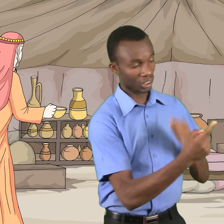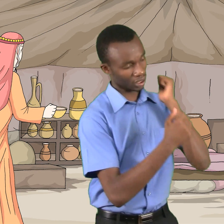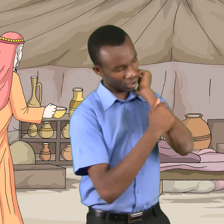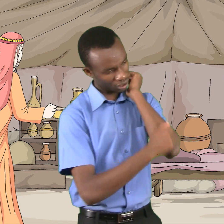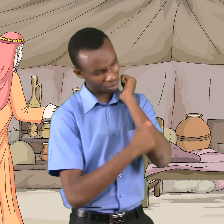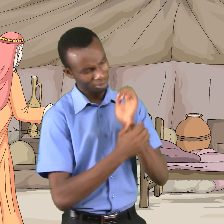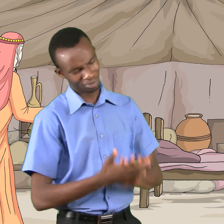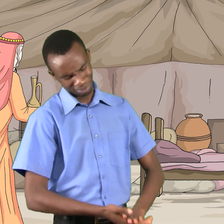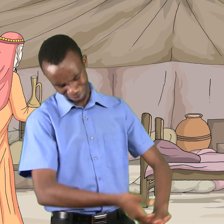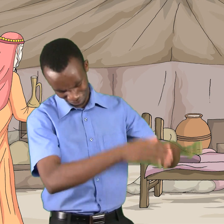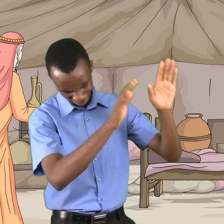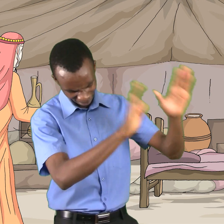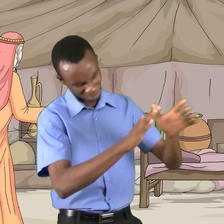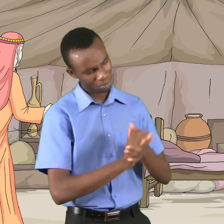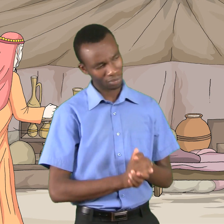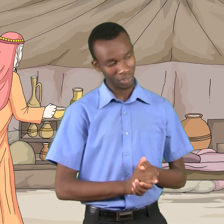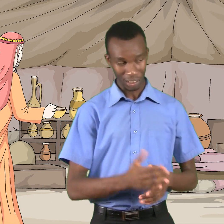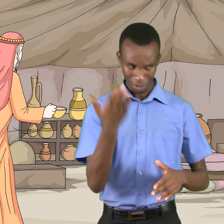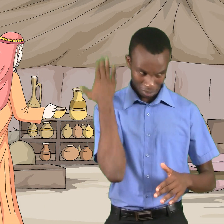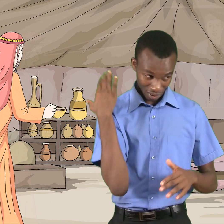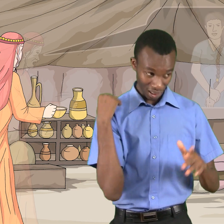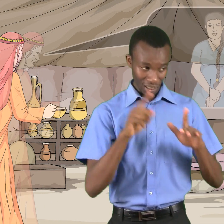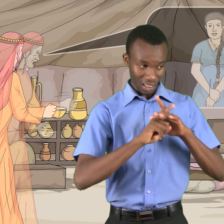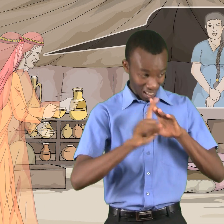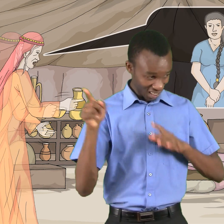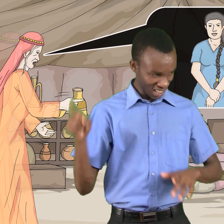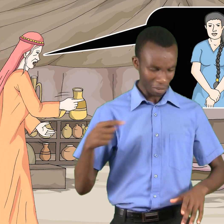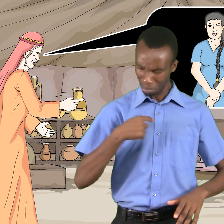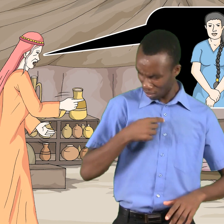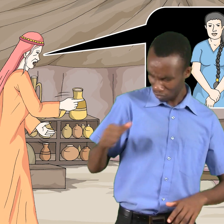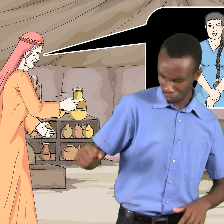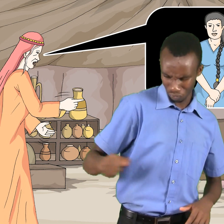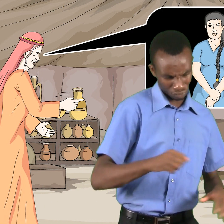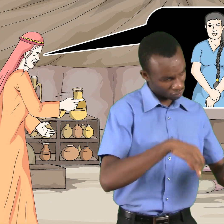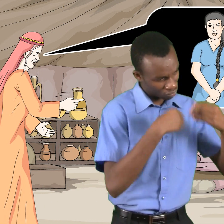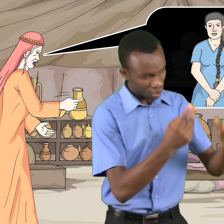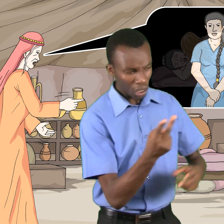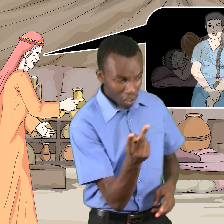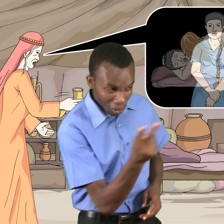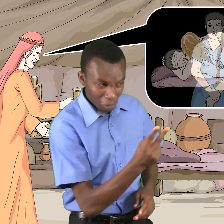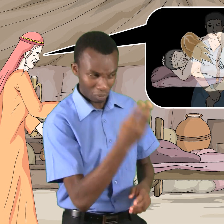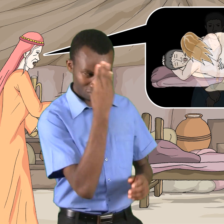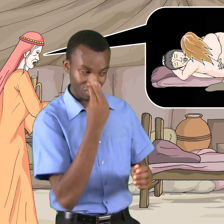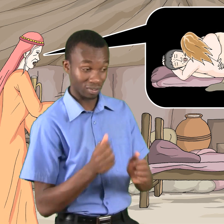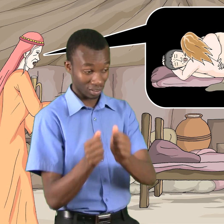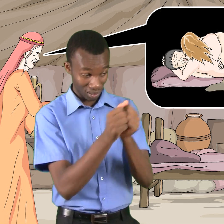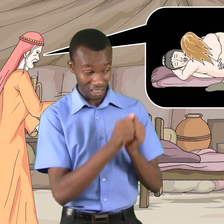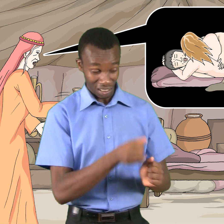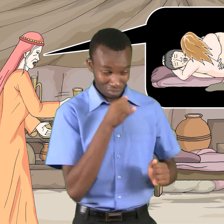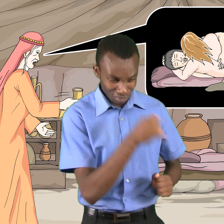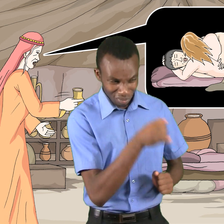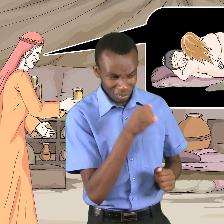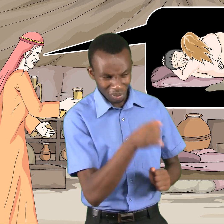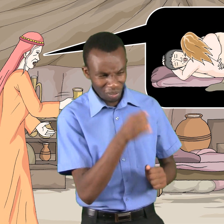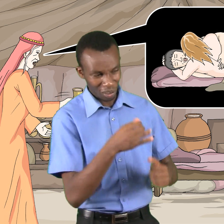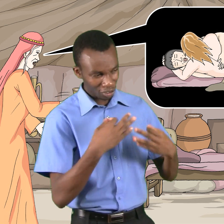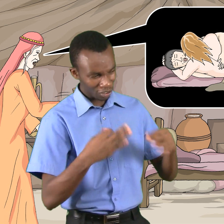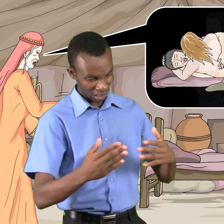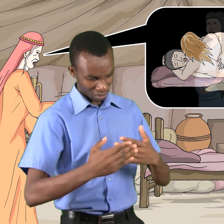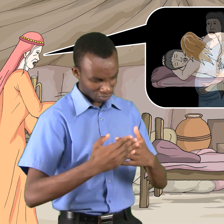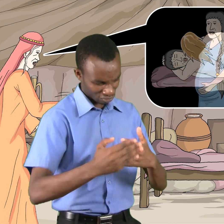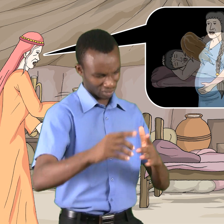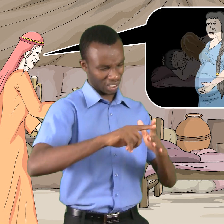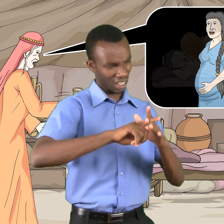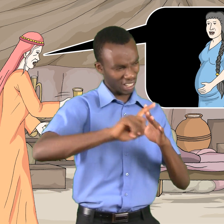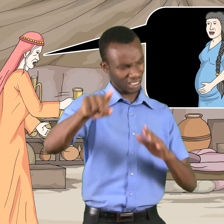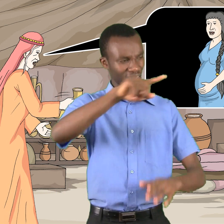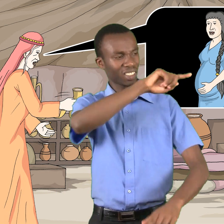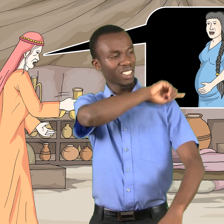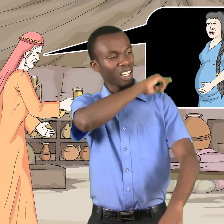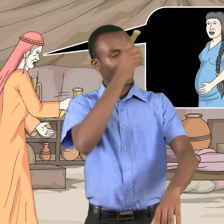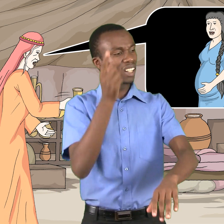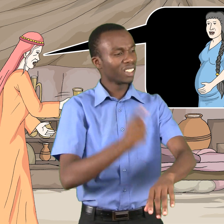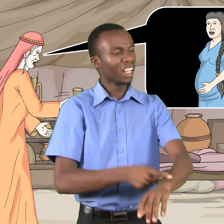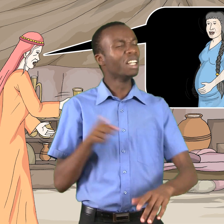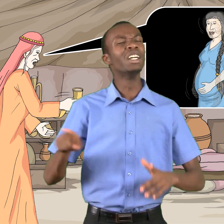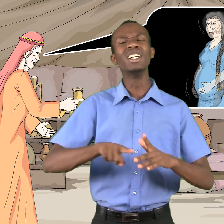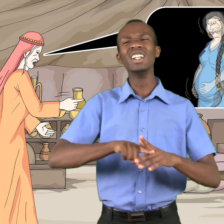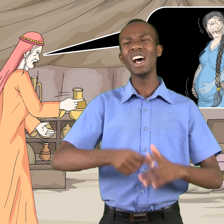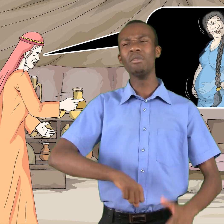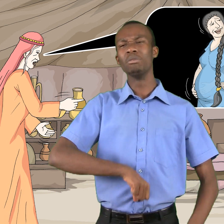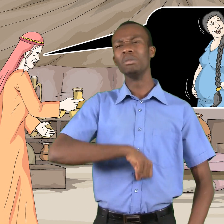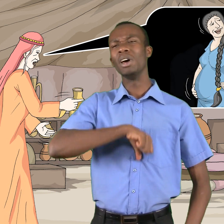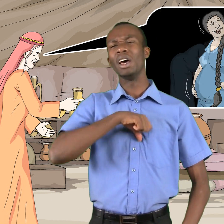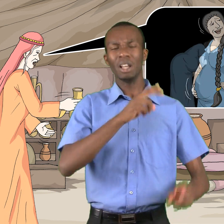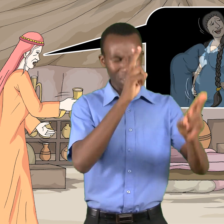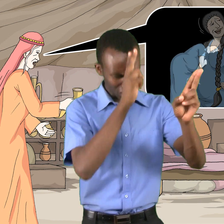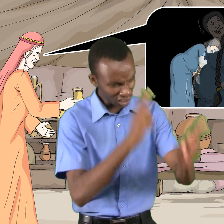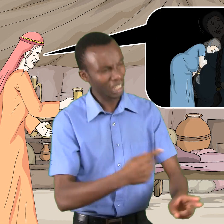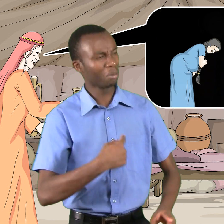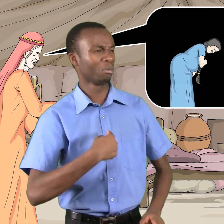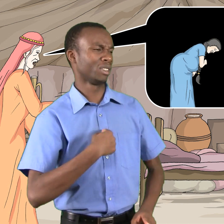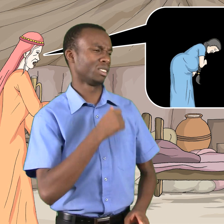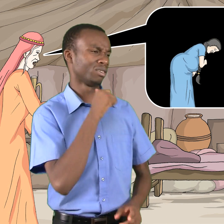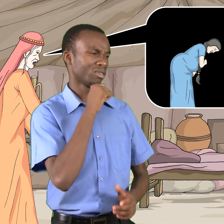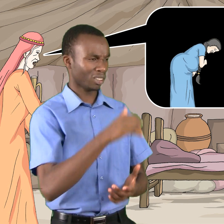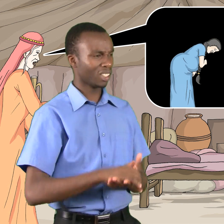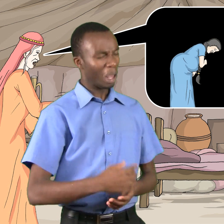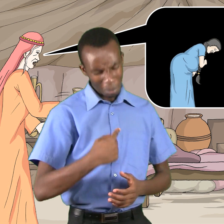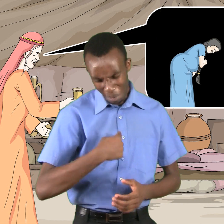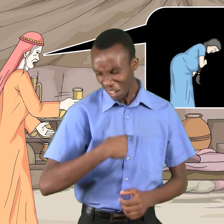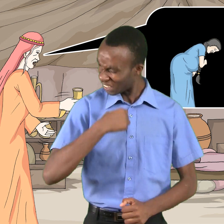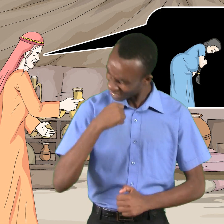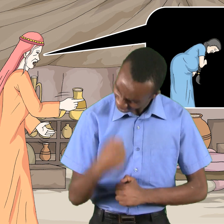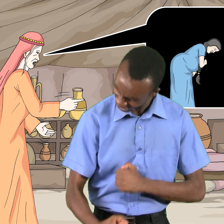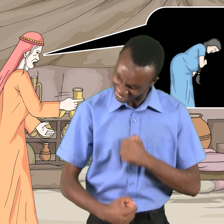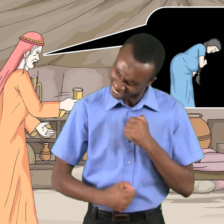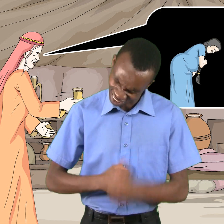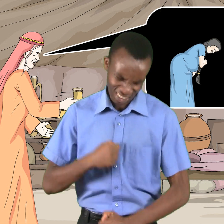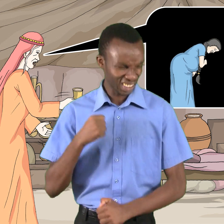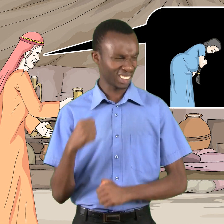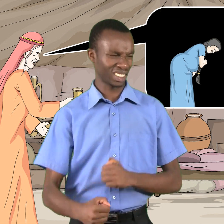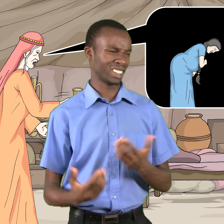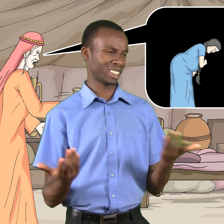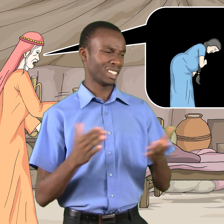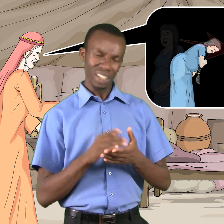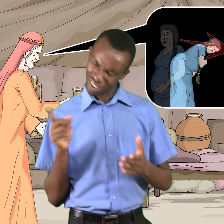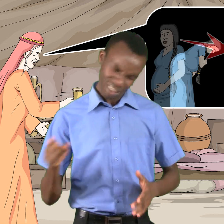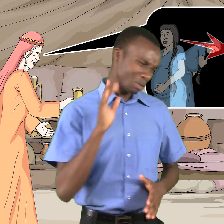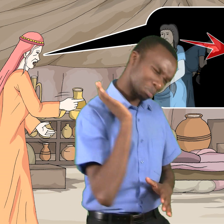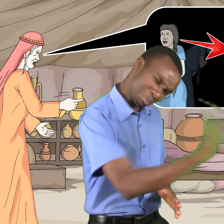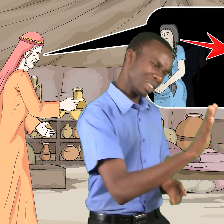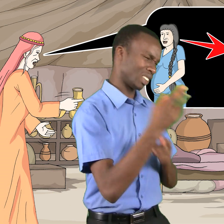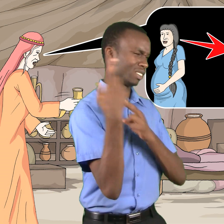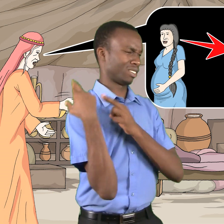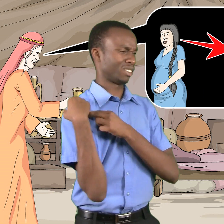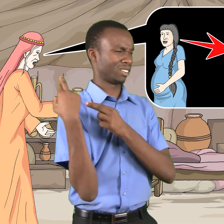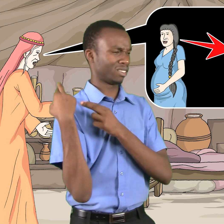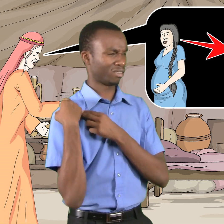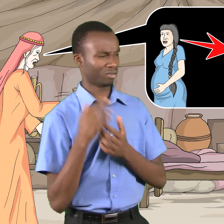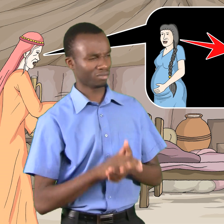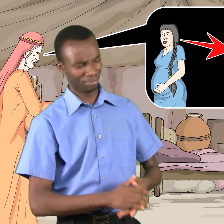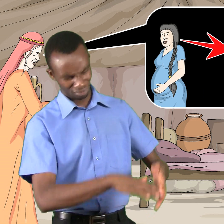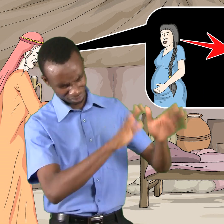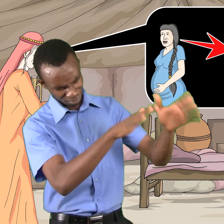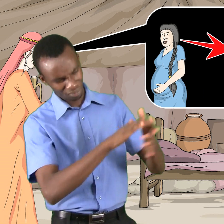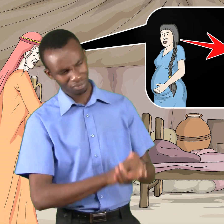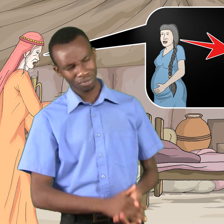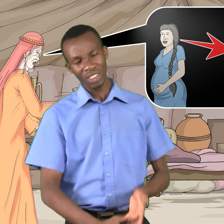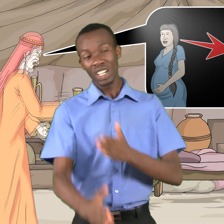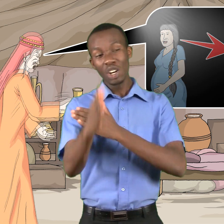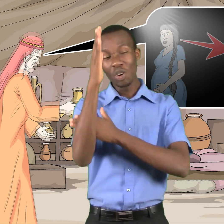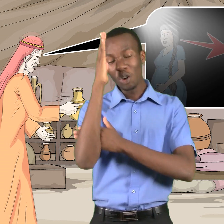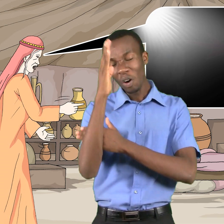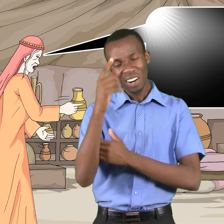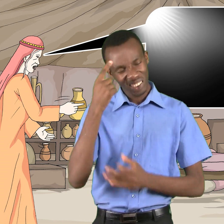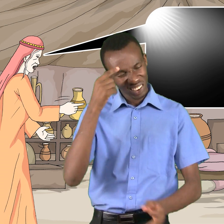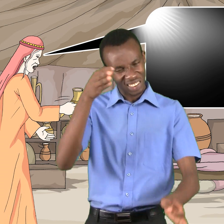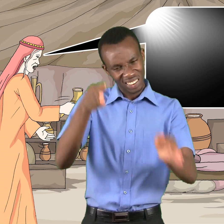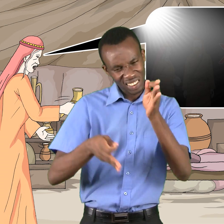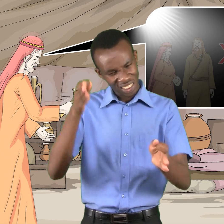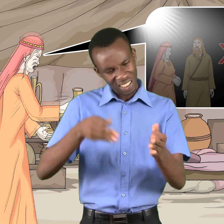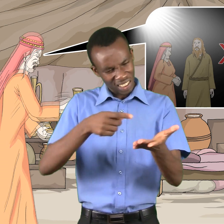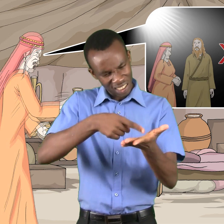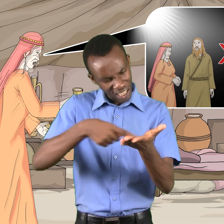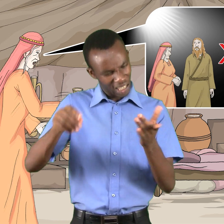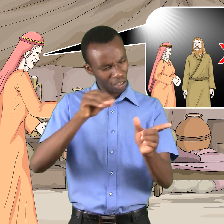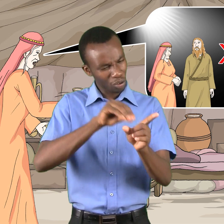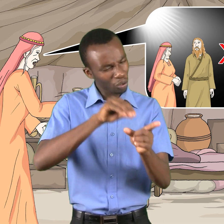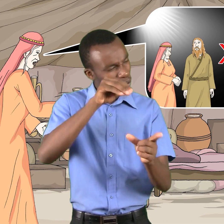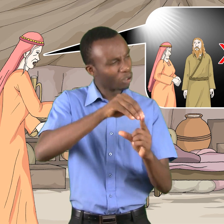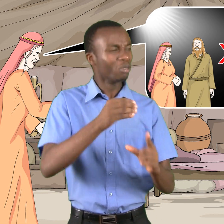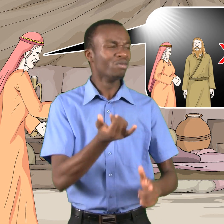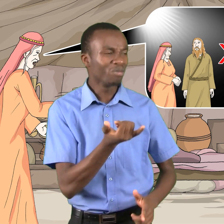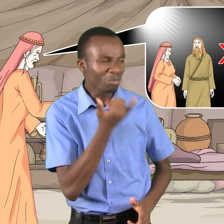I delivered my servant into your arms, and ever since she saw that she was pregnant, she has treated me with contempt.